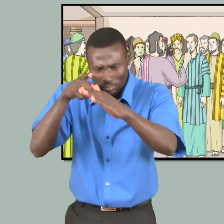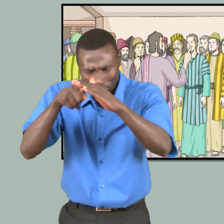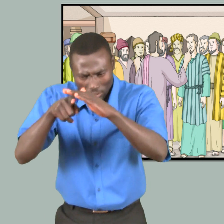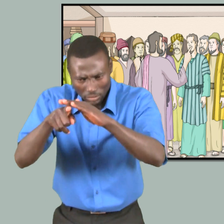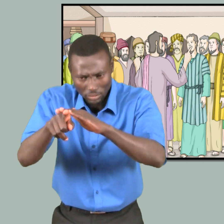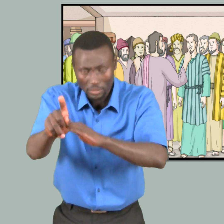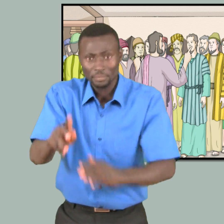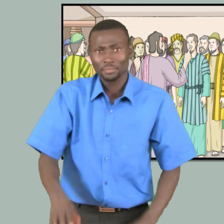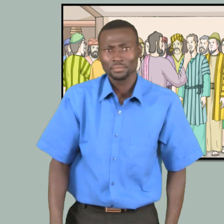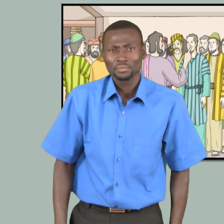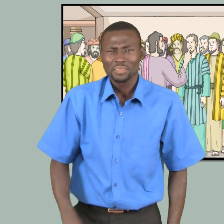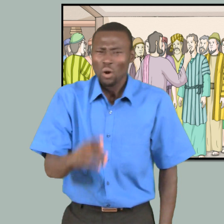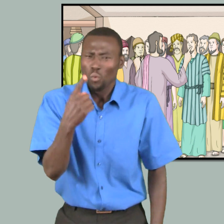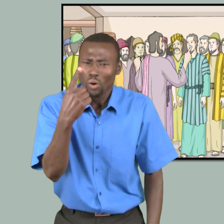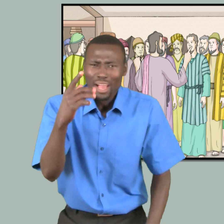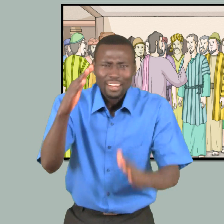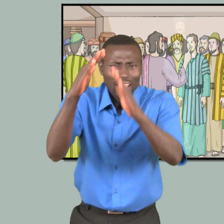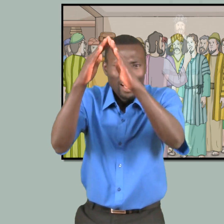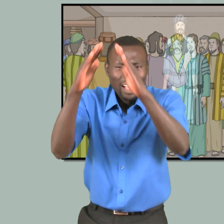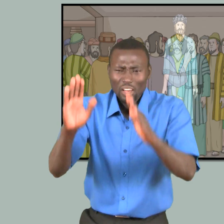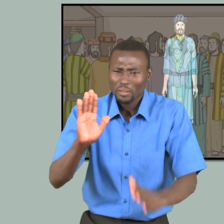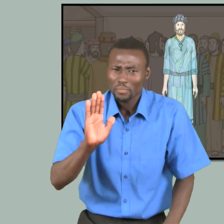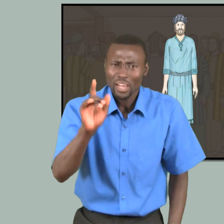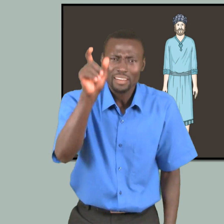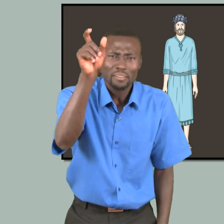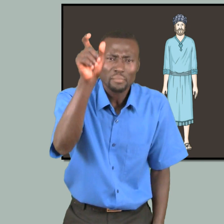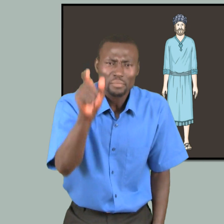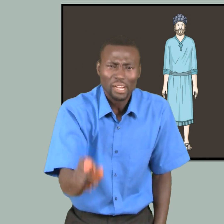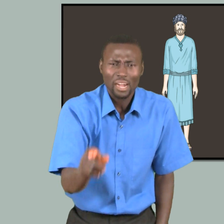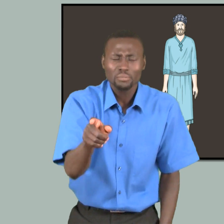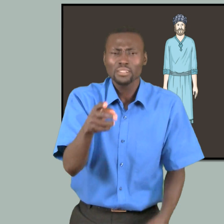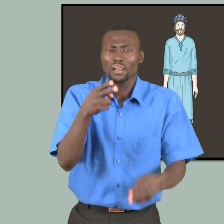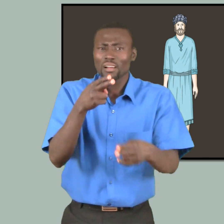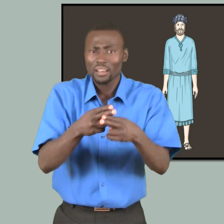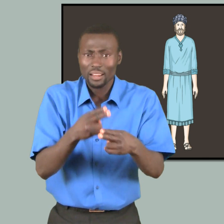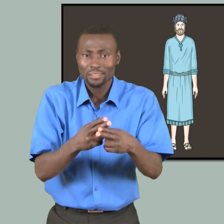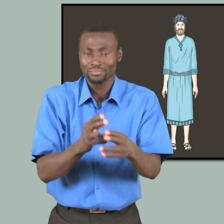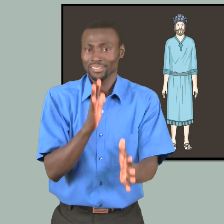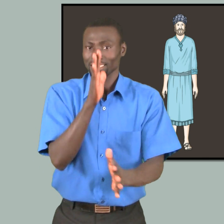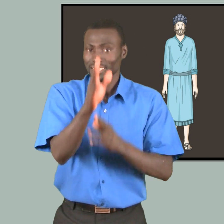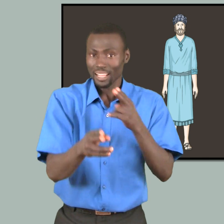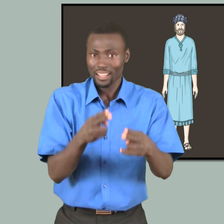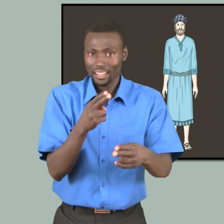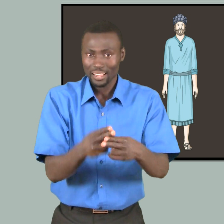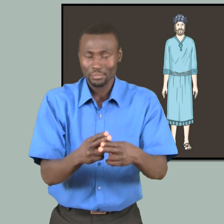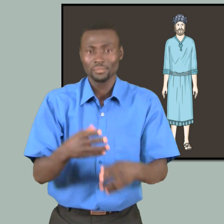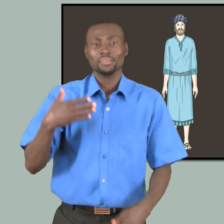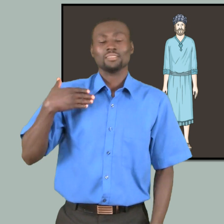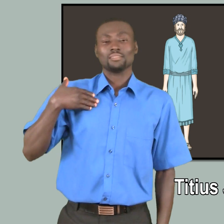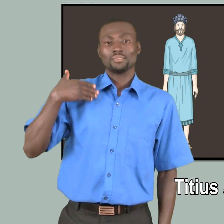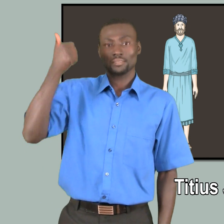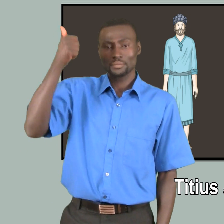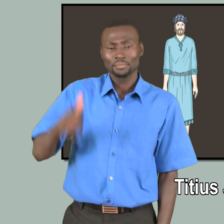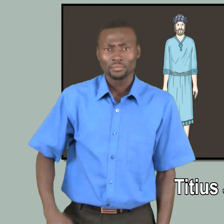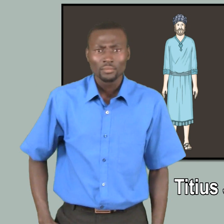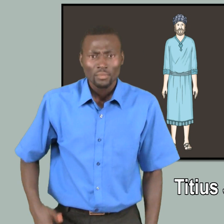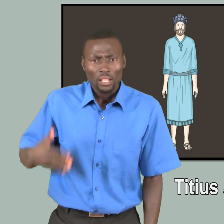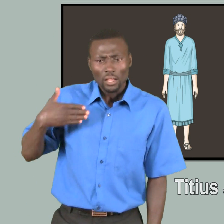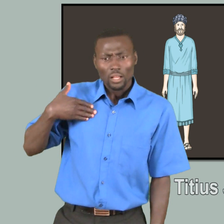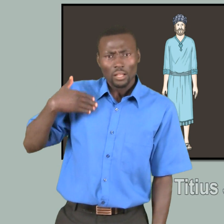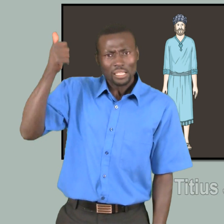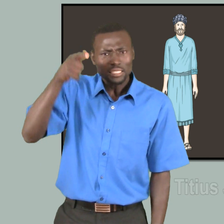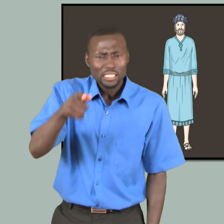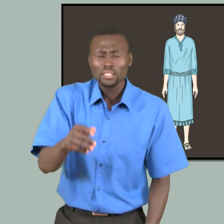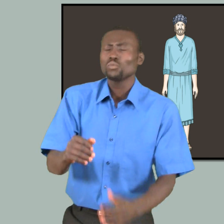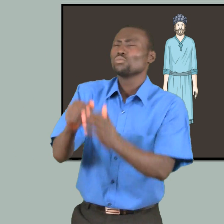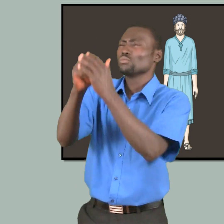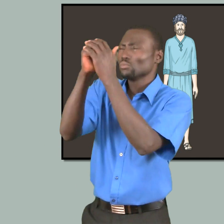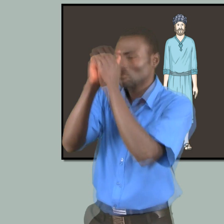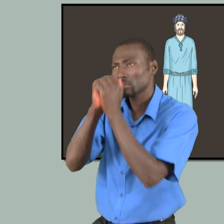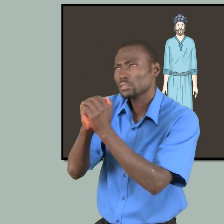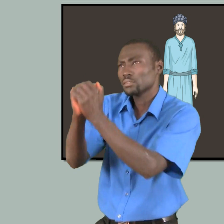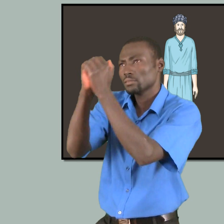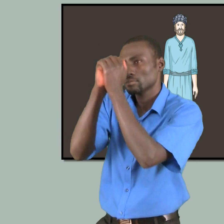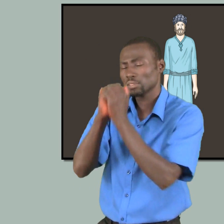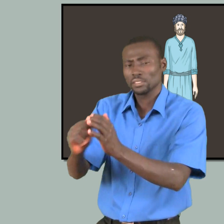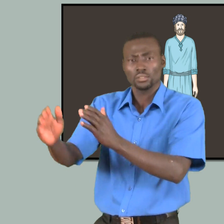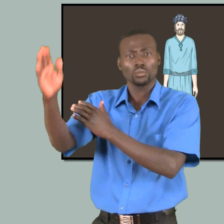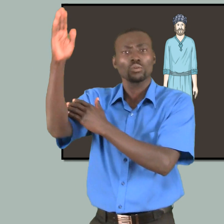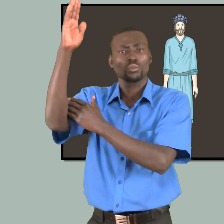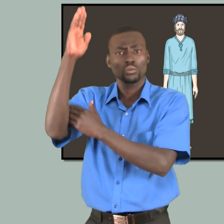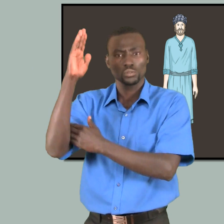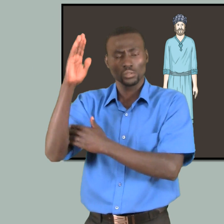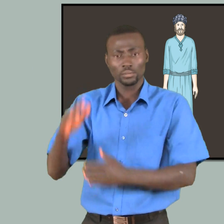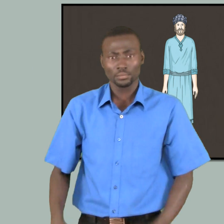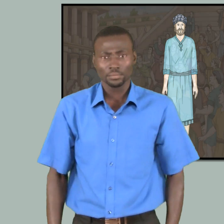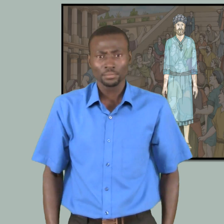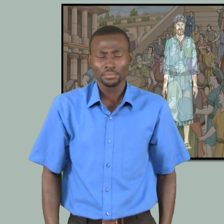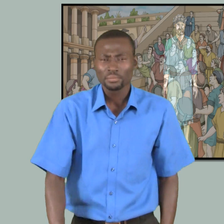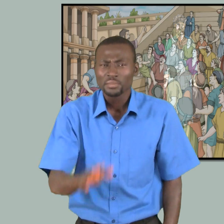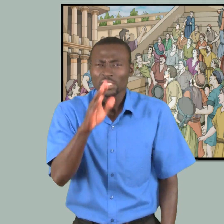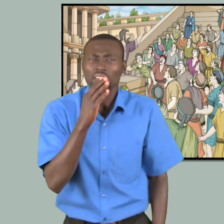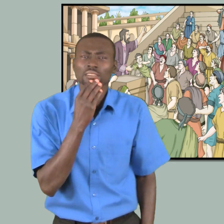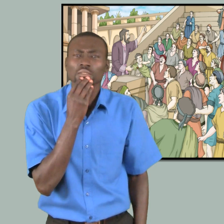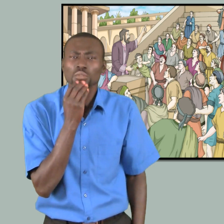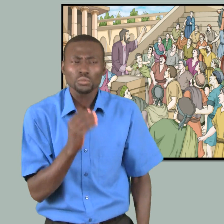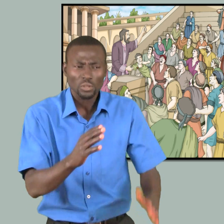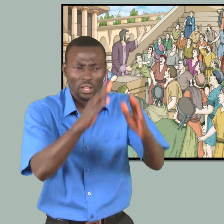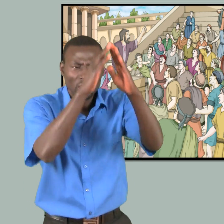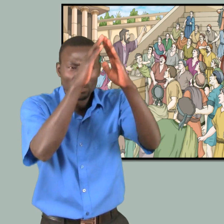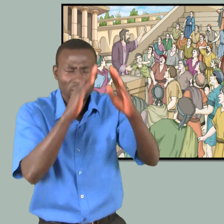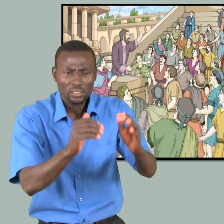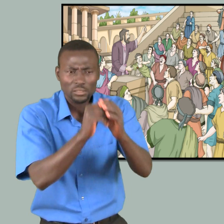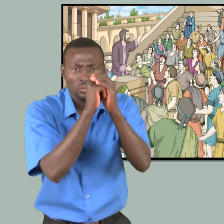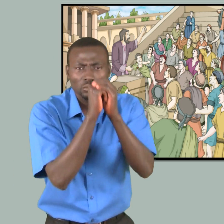So Paul left the synagogue and went next door to the house of Titus Justus, a worshiper of God.